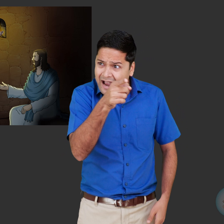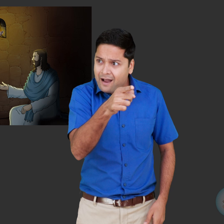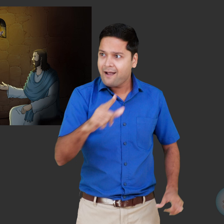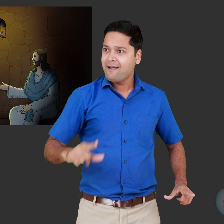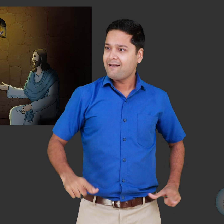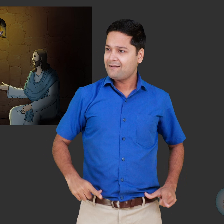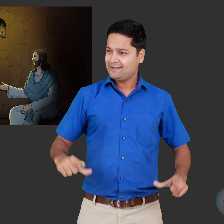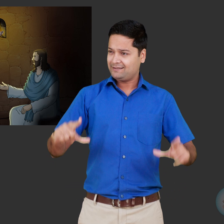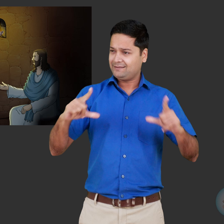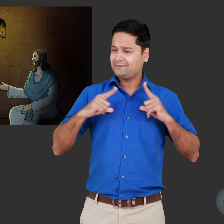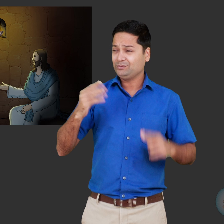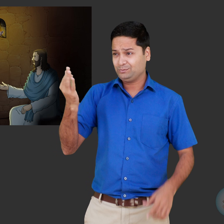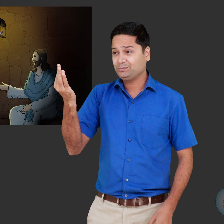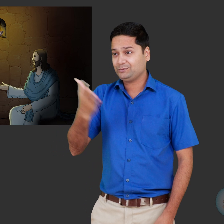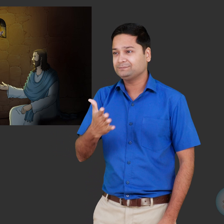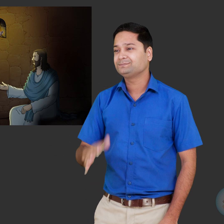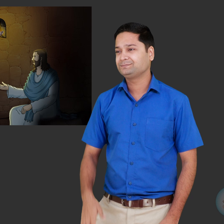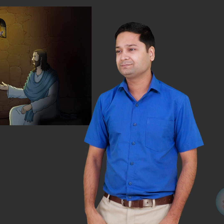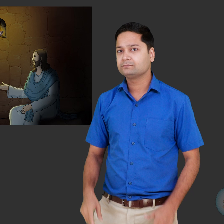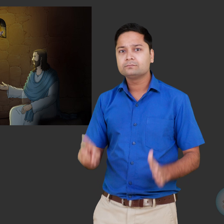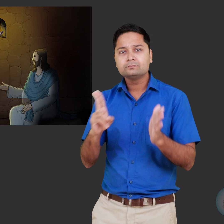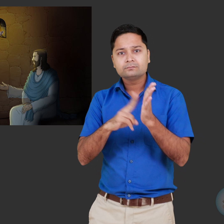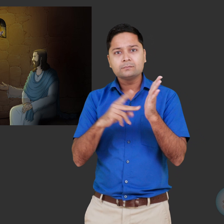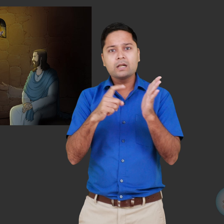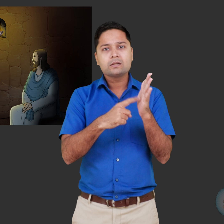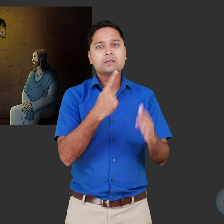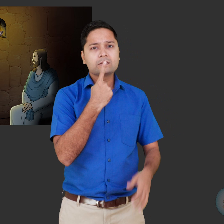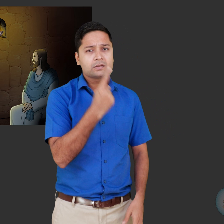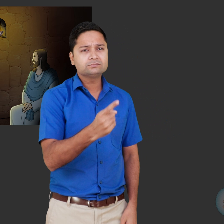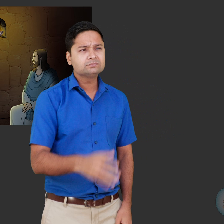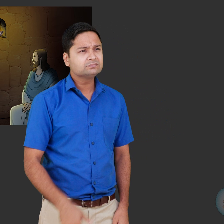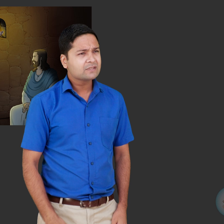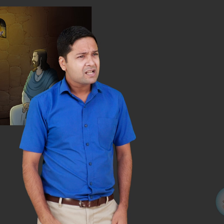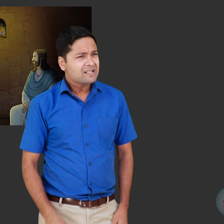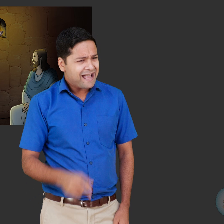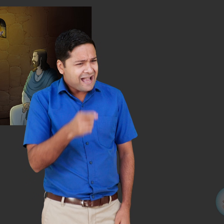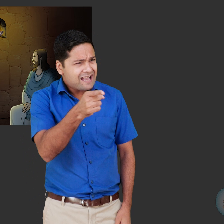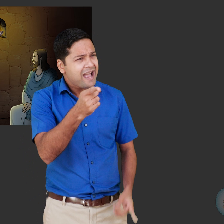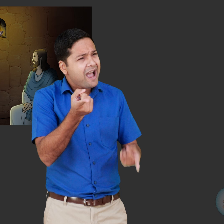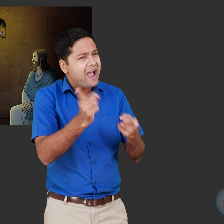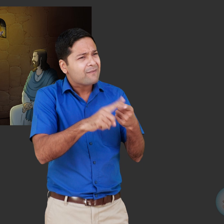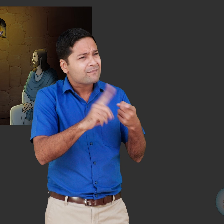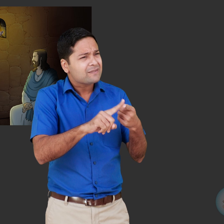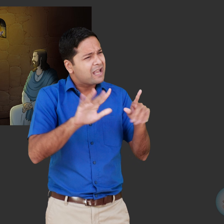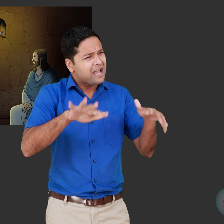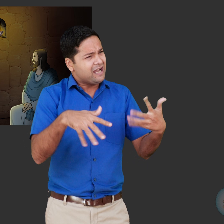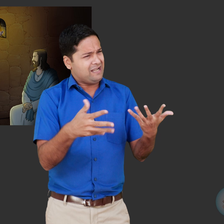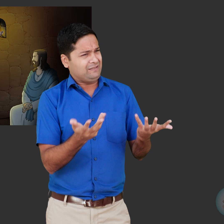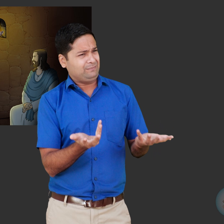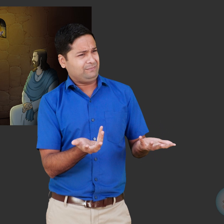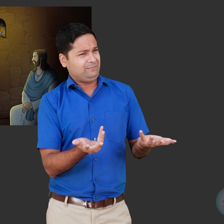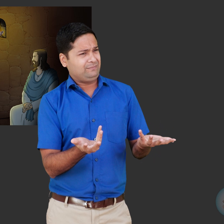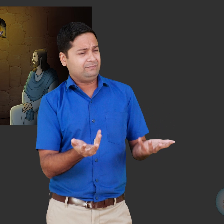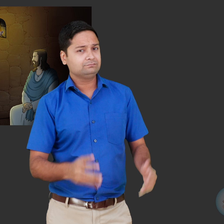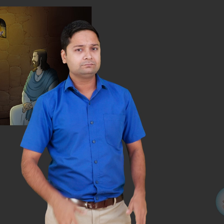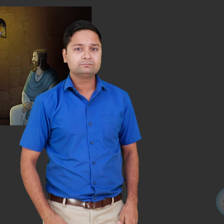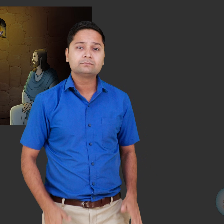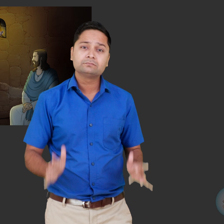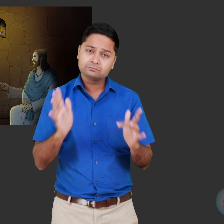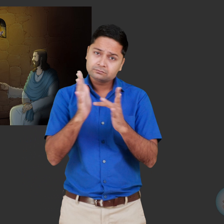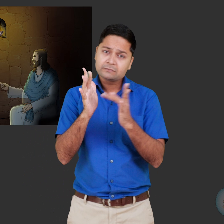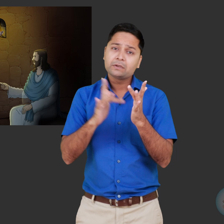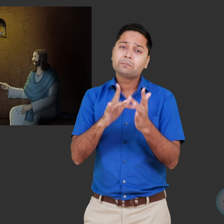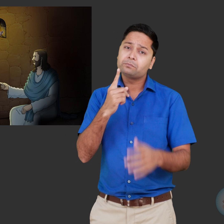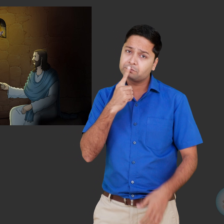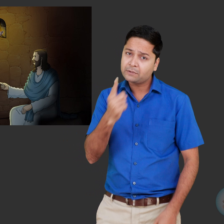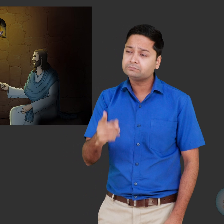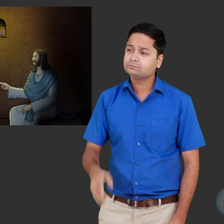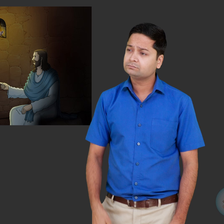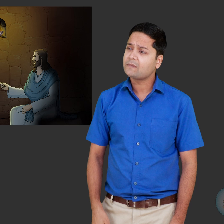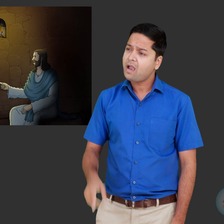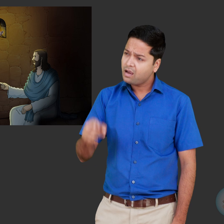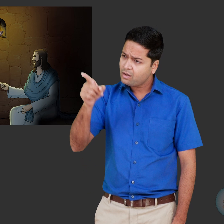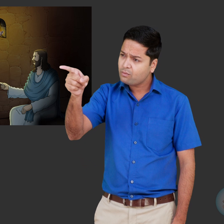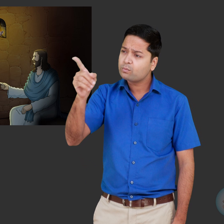“How can this be?” Nicodemus asked.